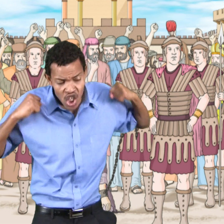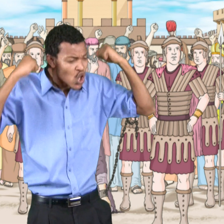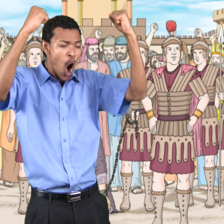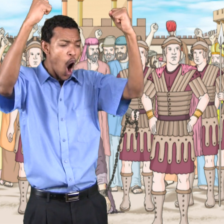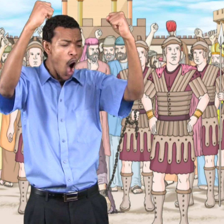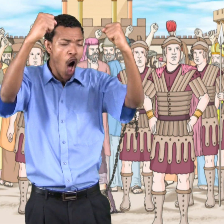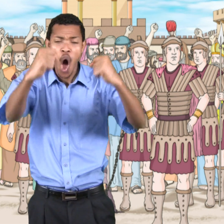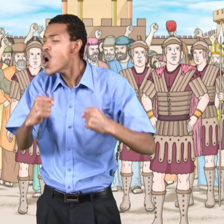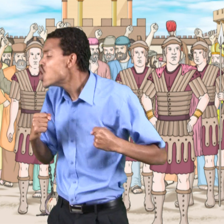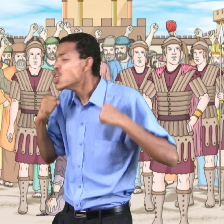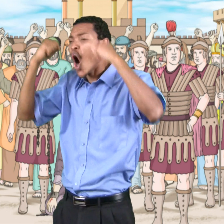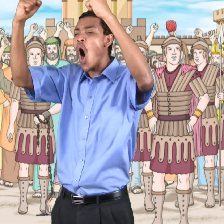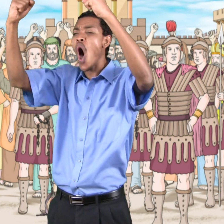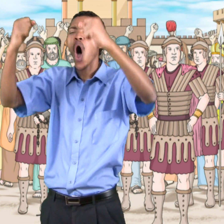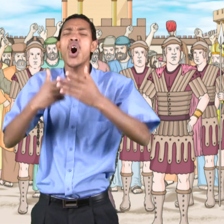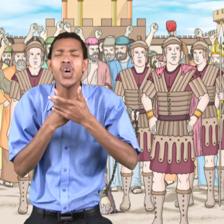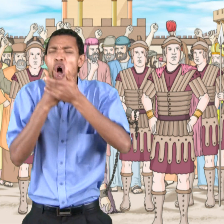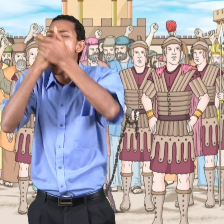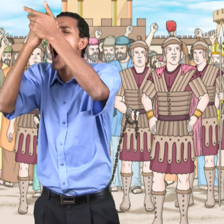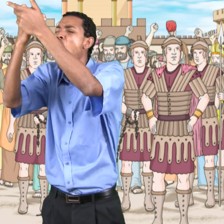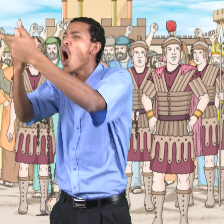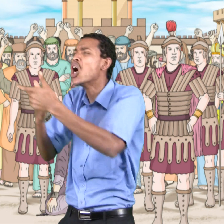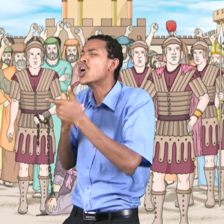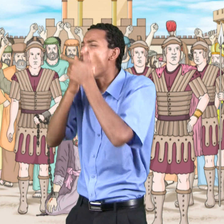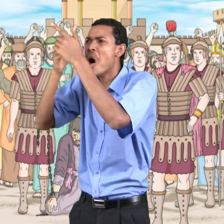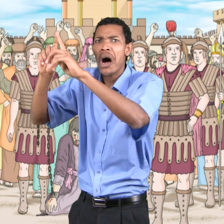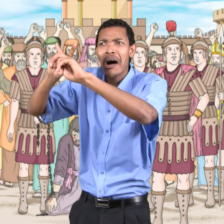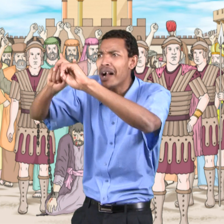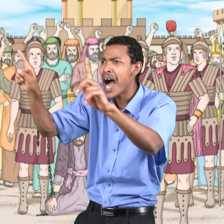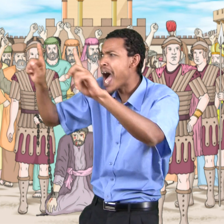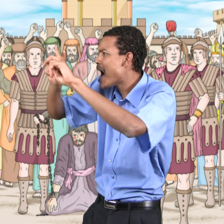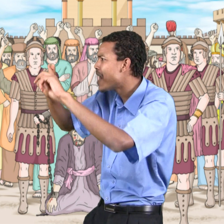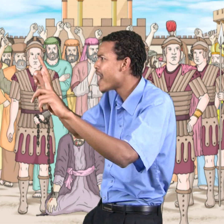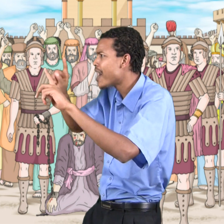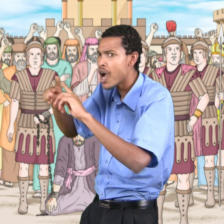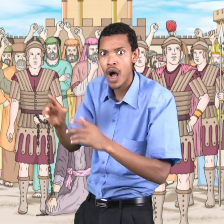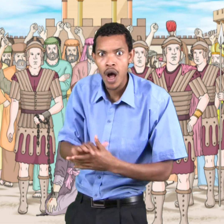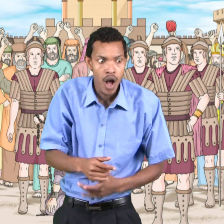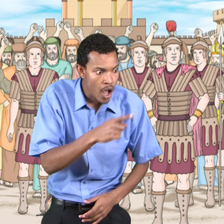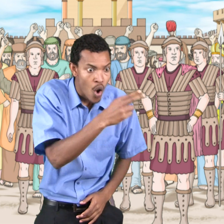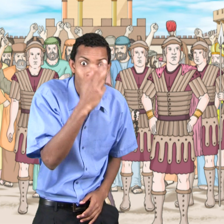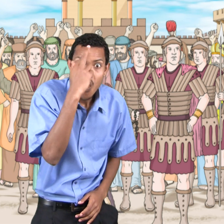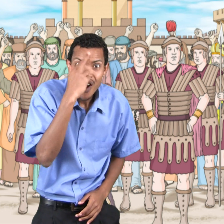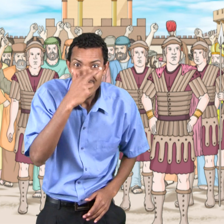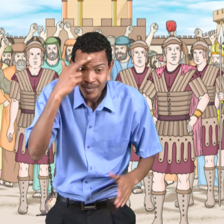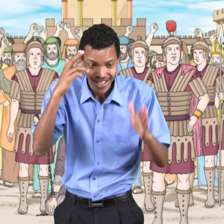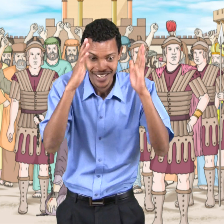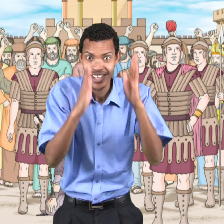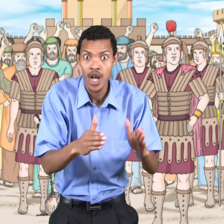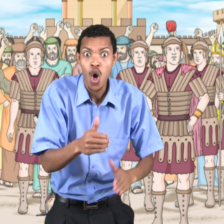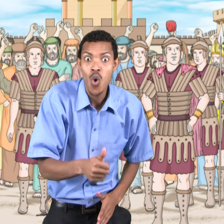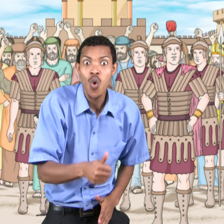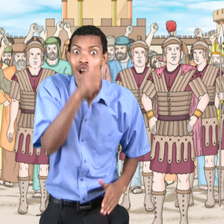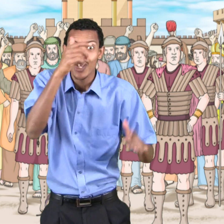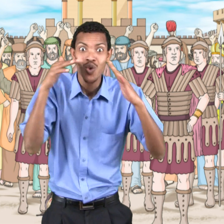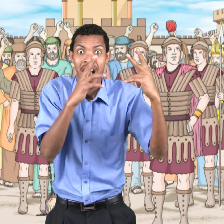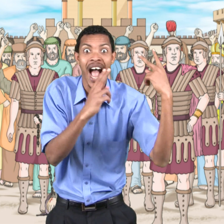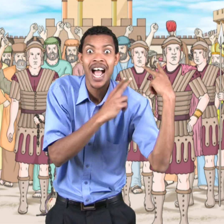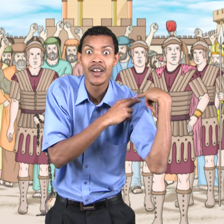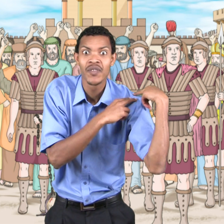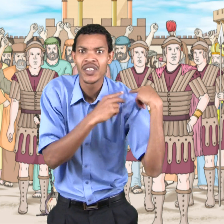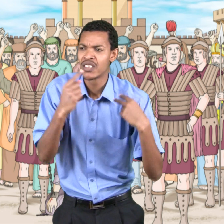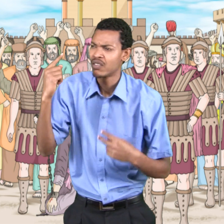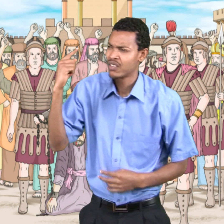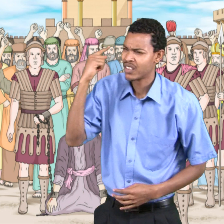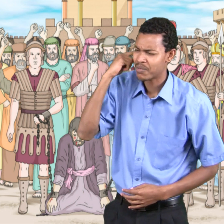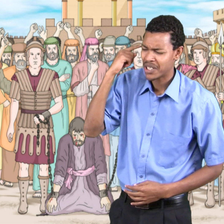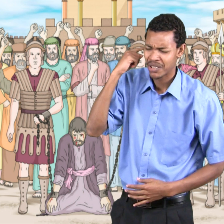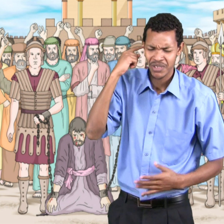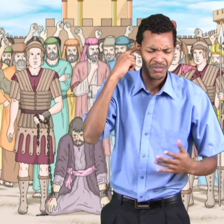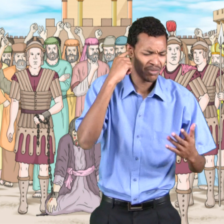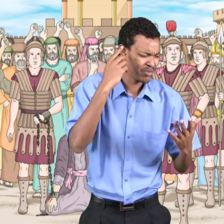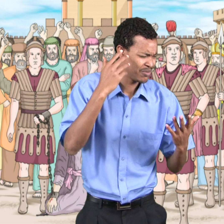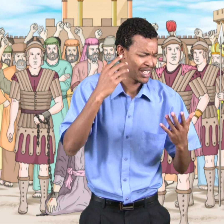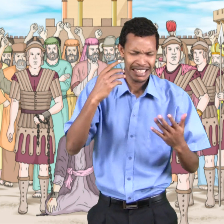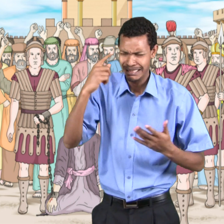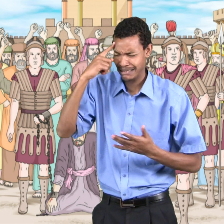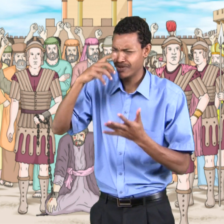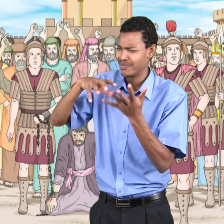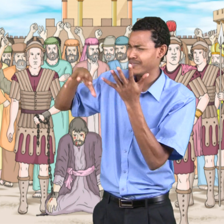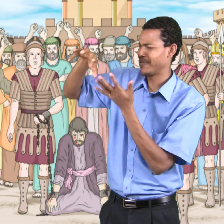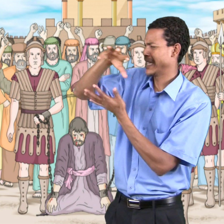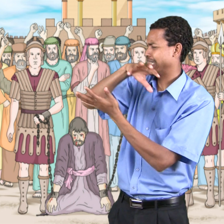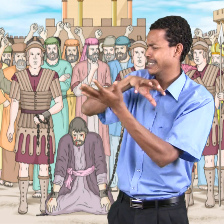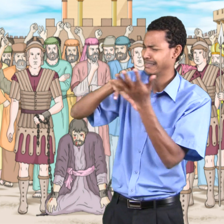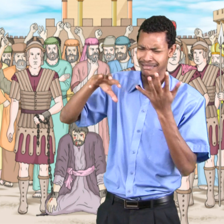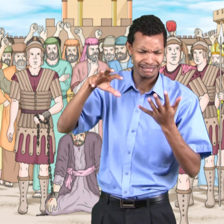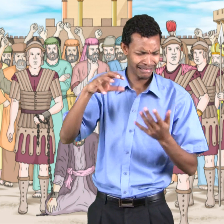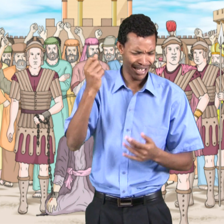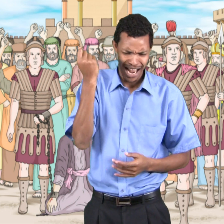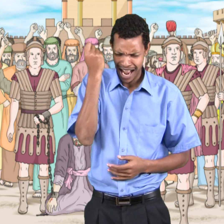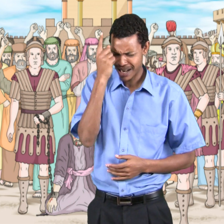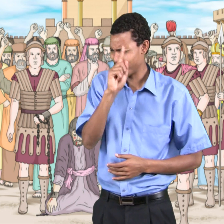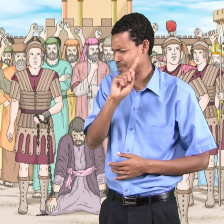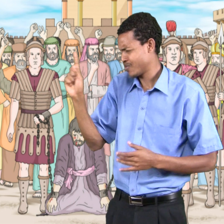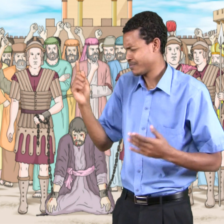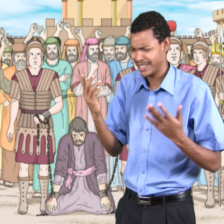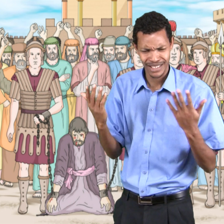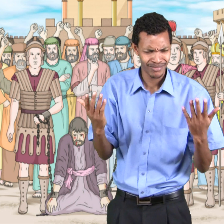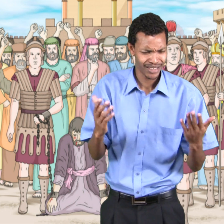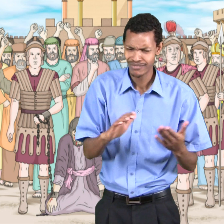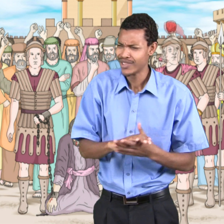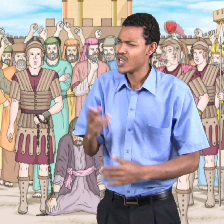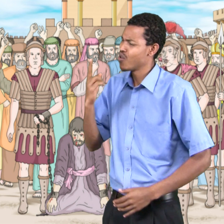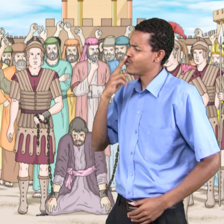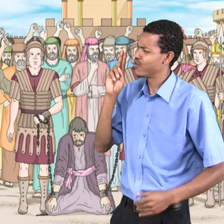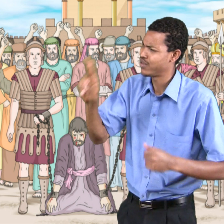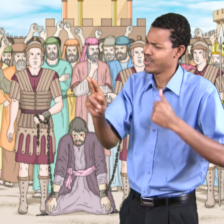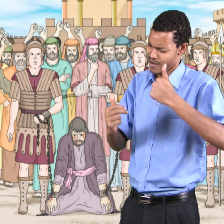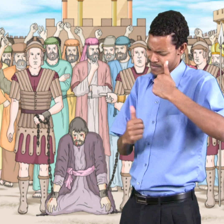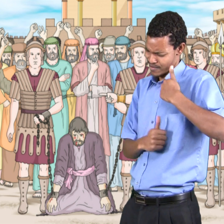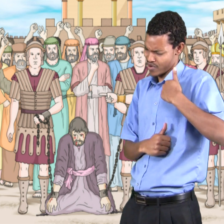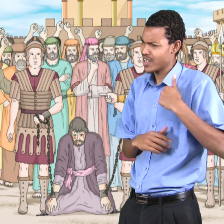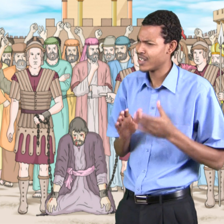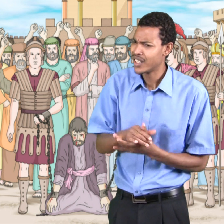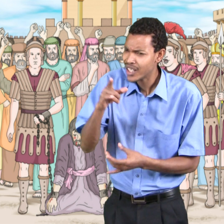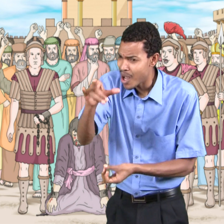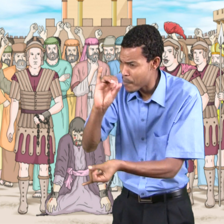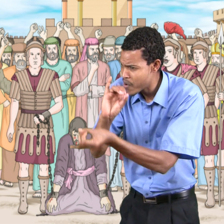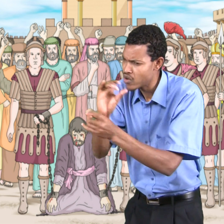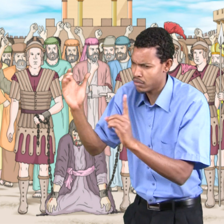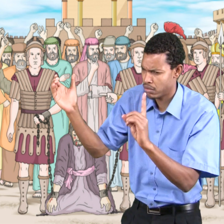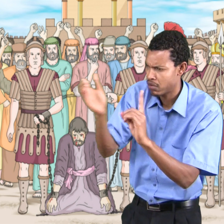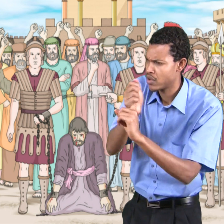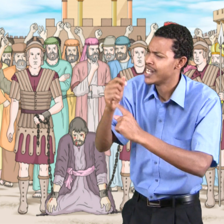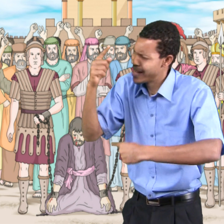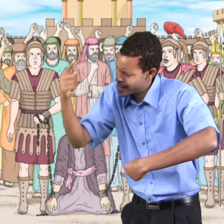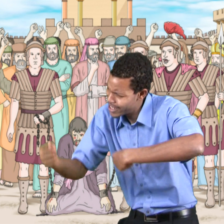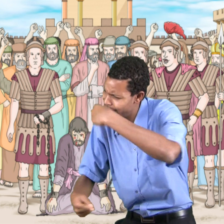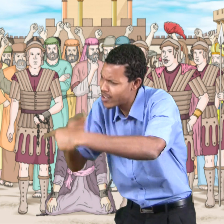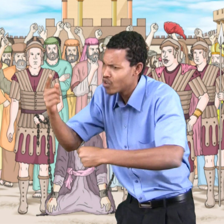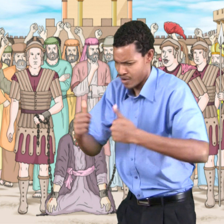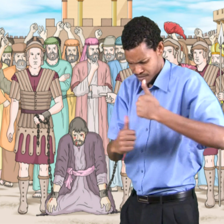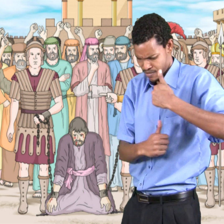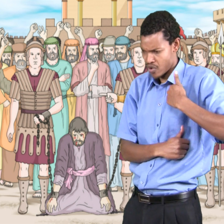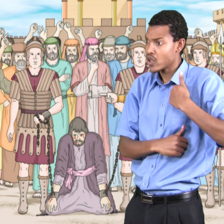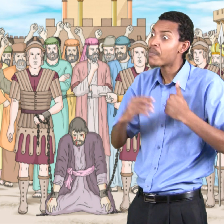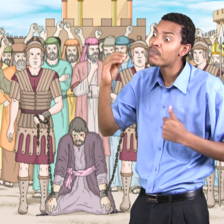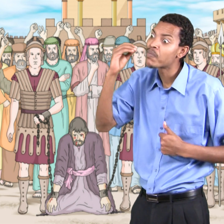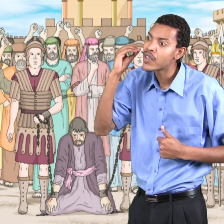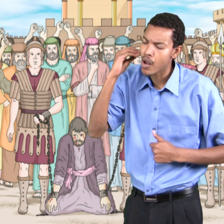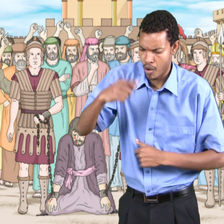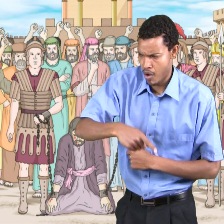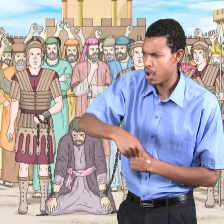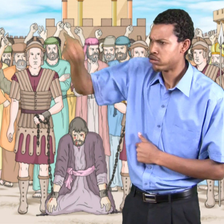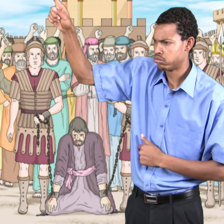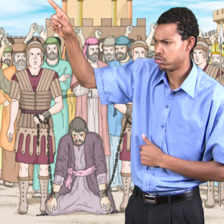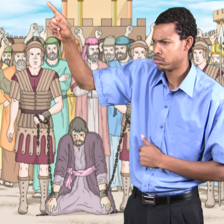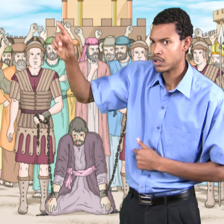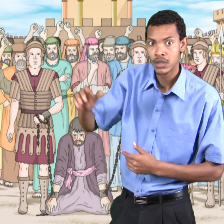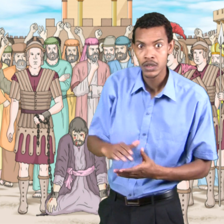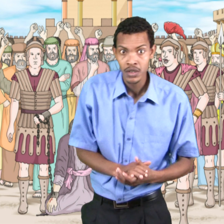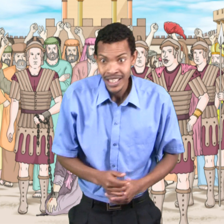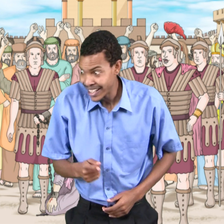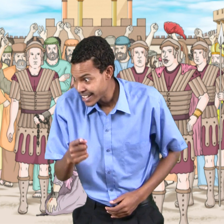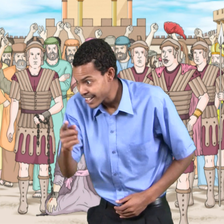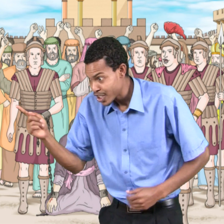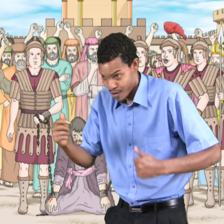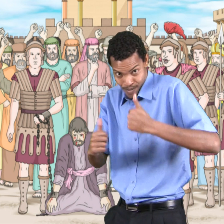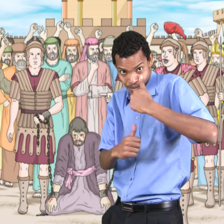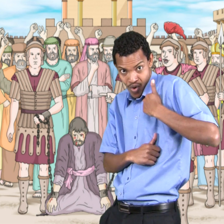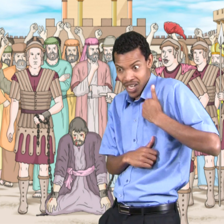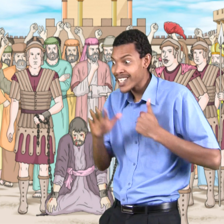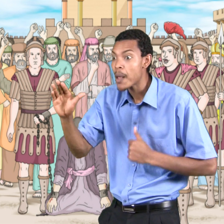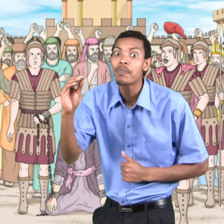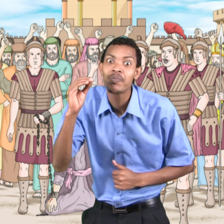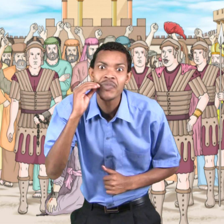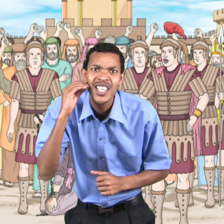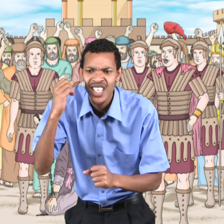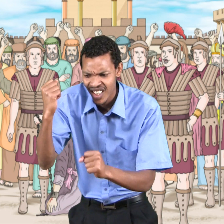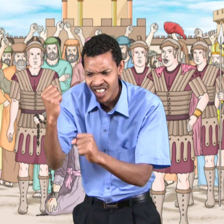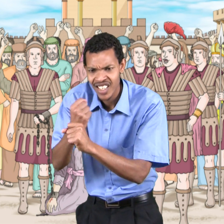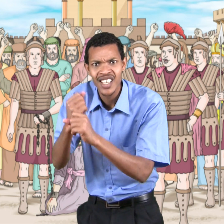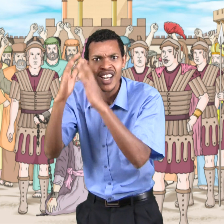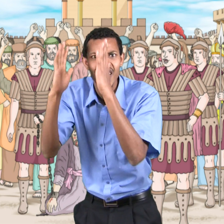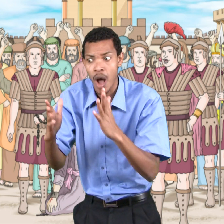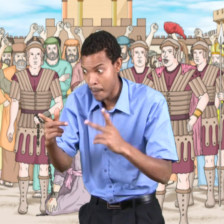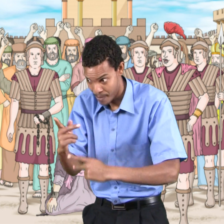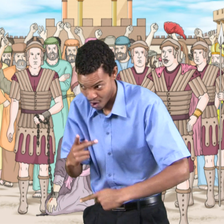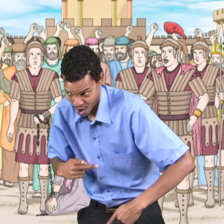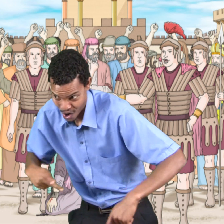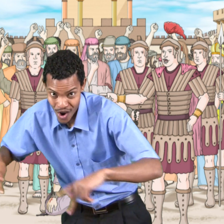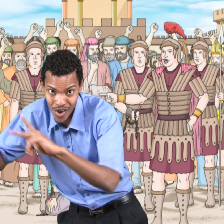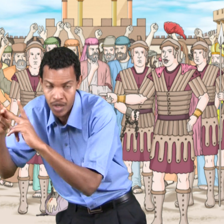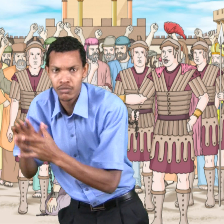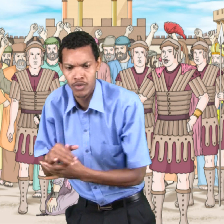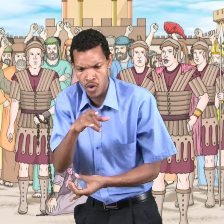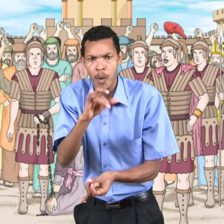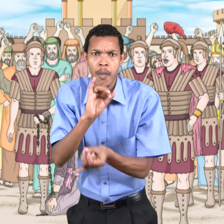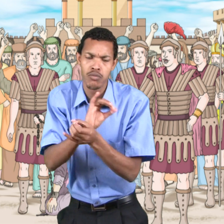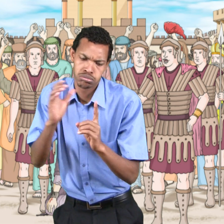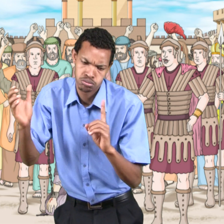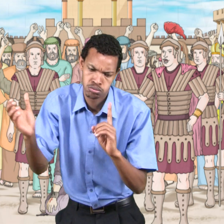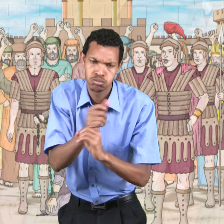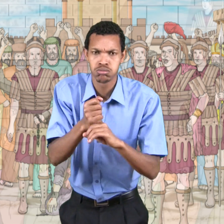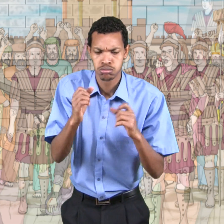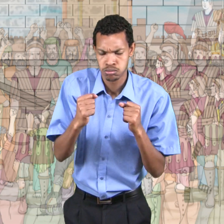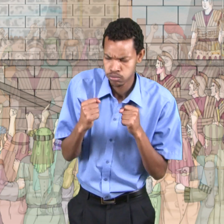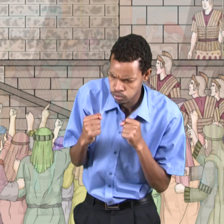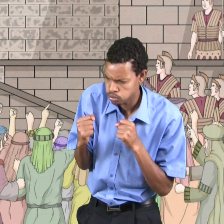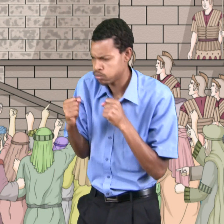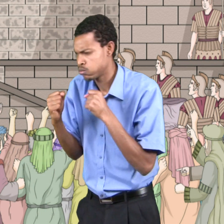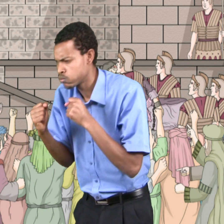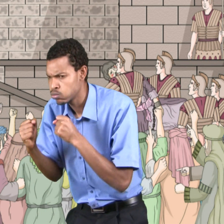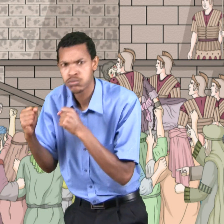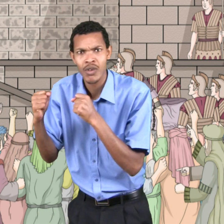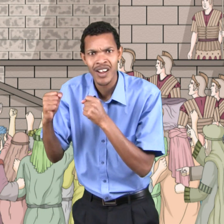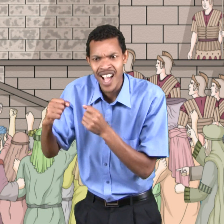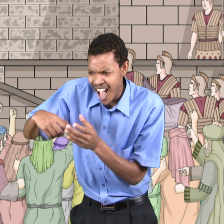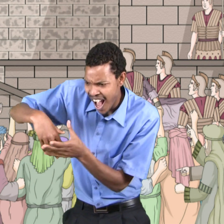And since the commander could not get at the truth because of the uproar, he ordered that Paul be brought into the barracks.